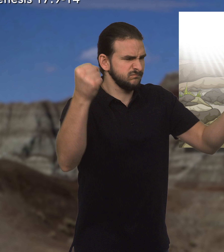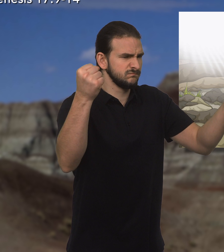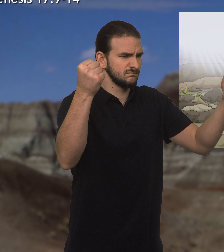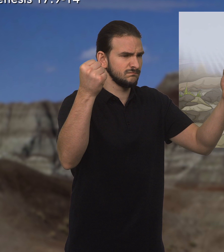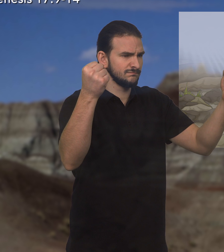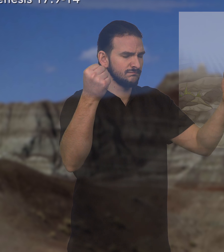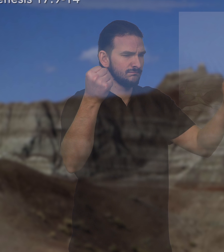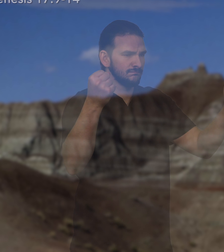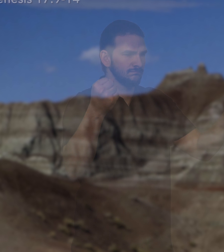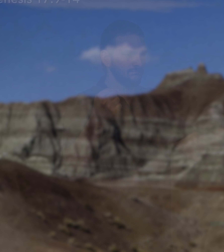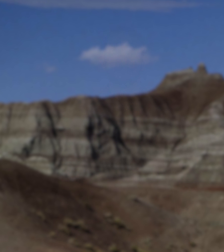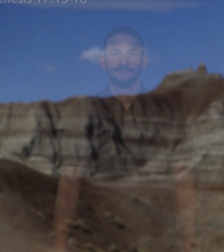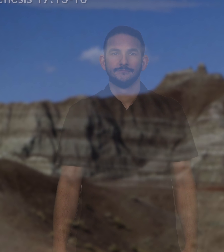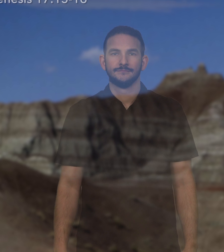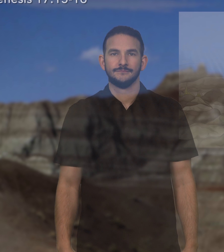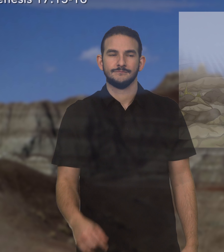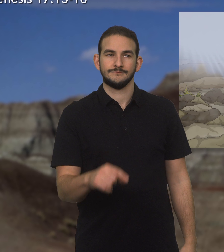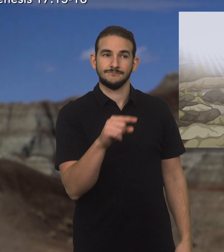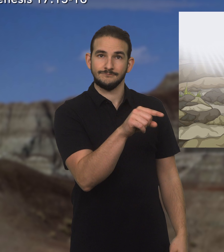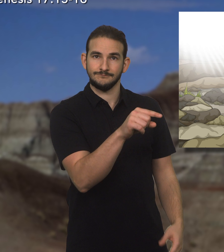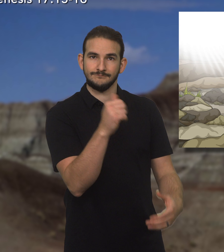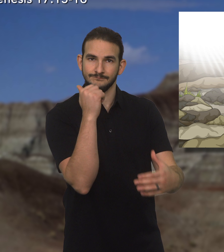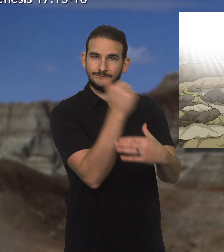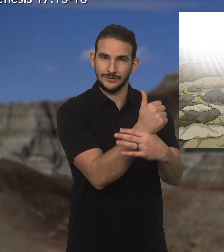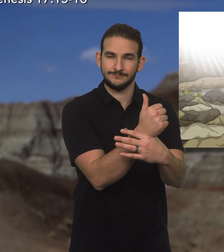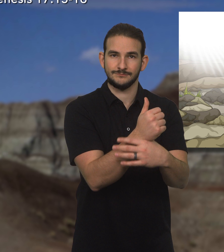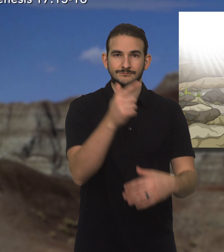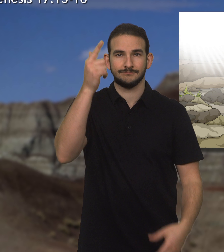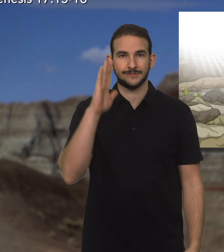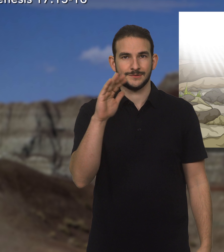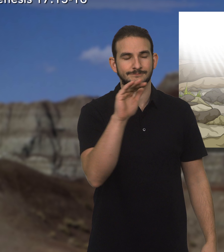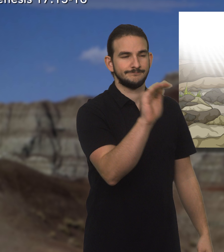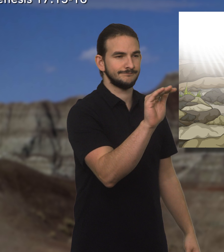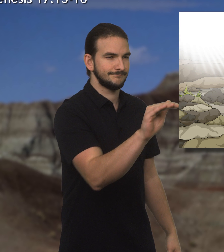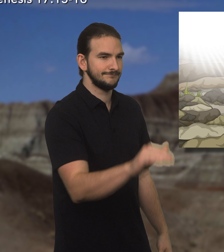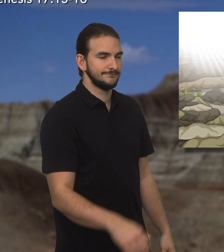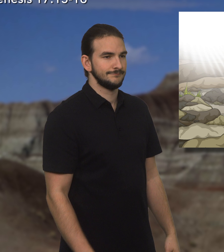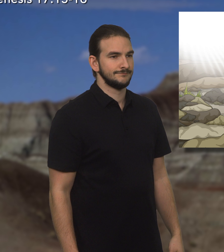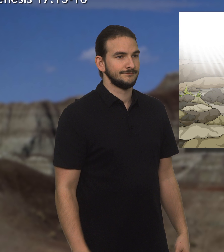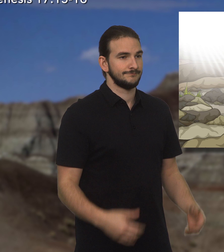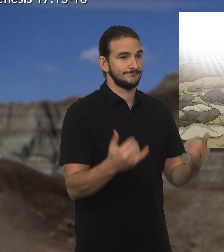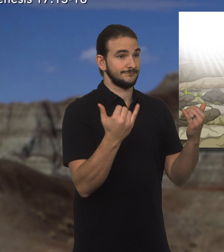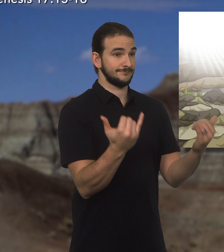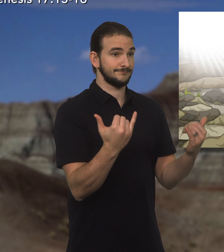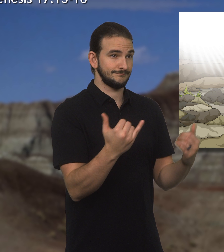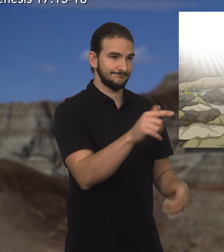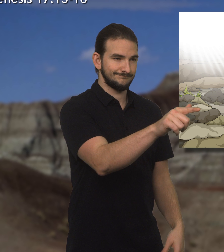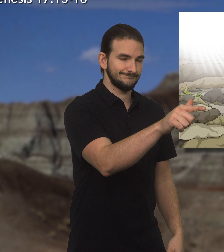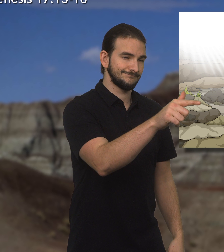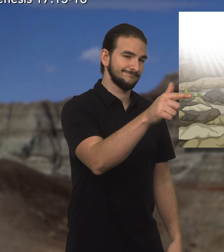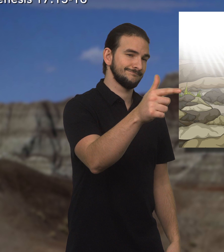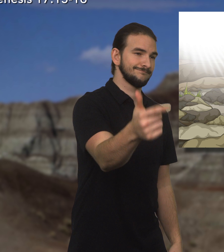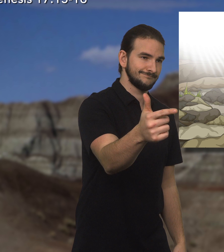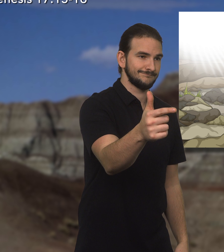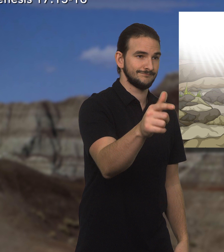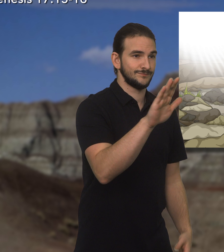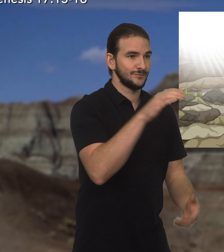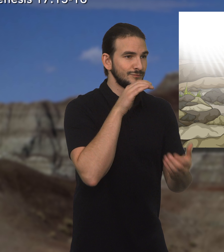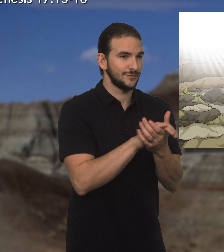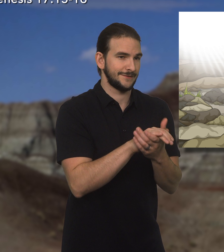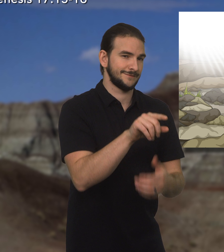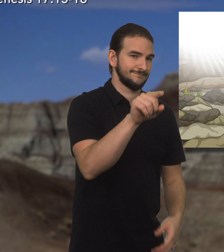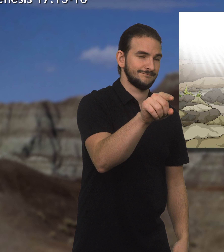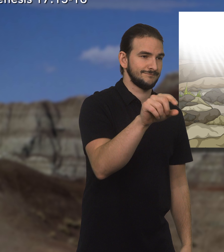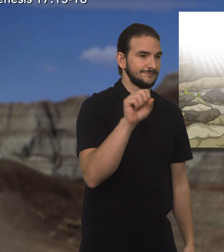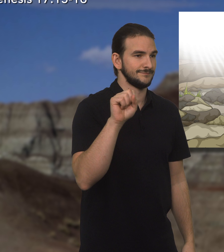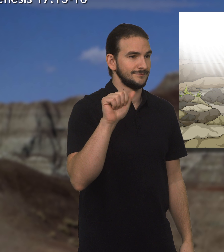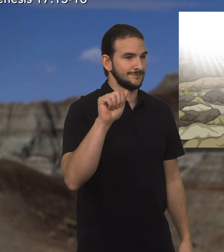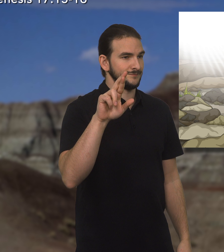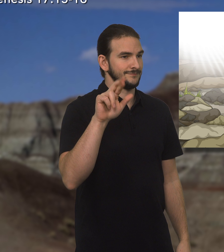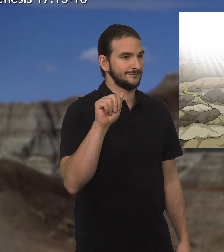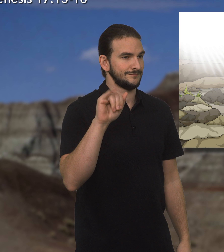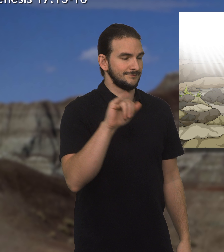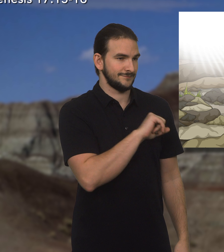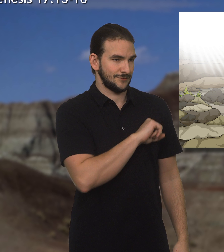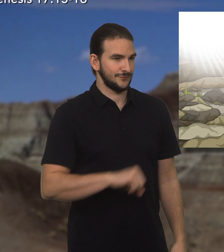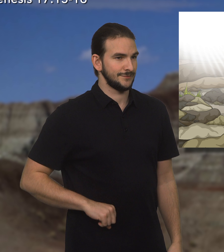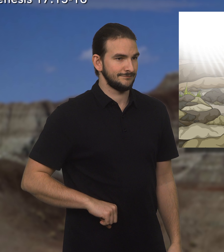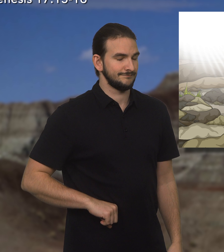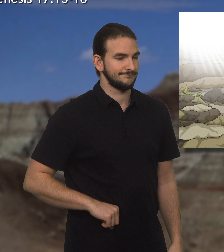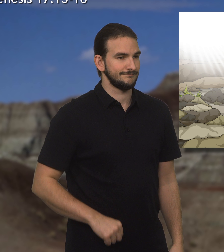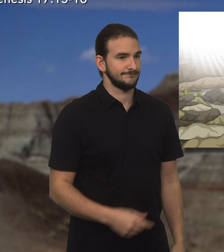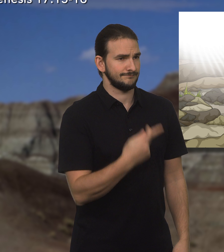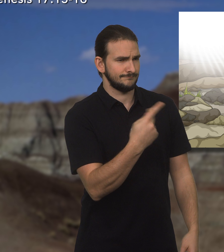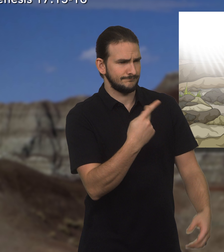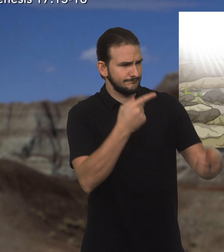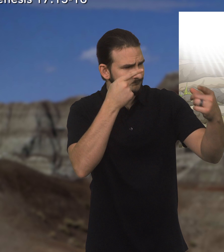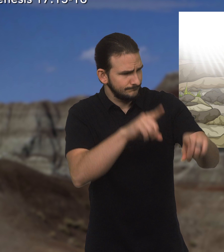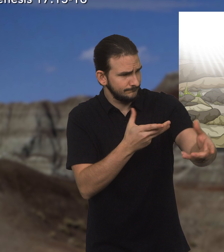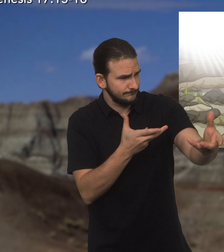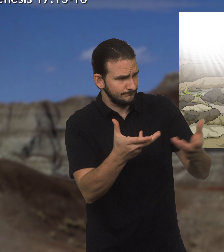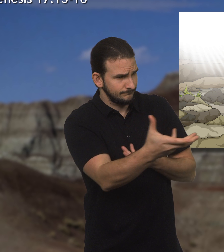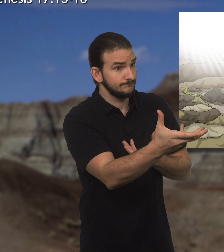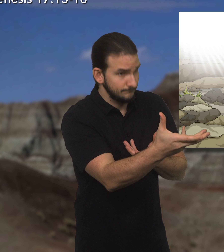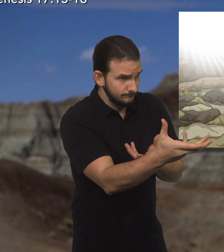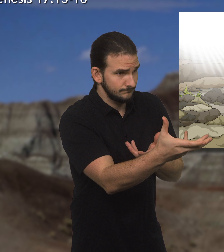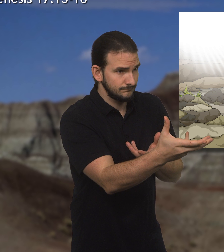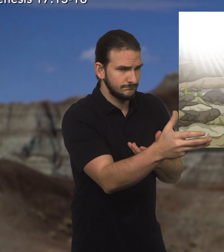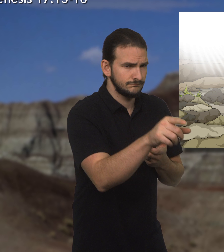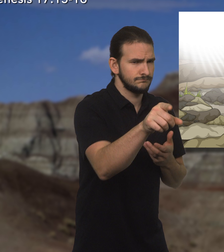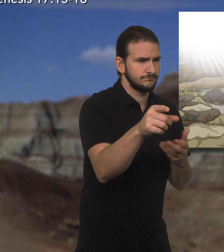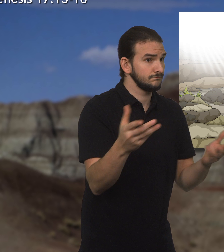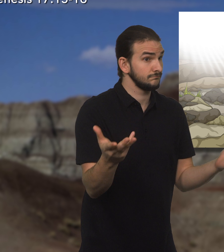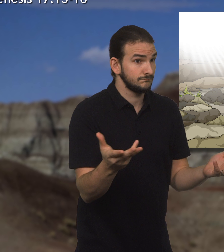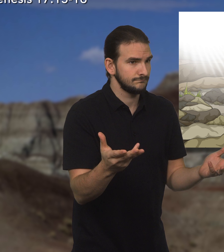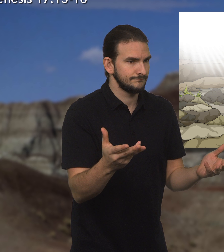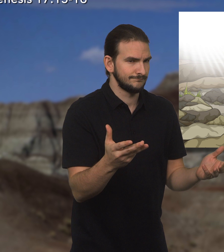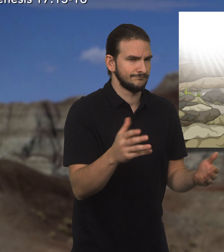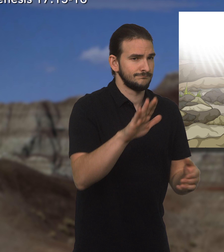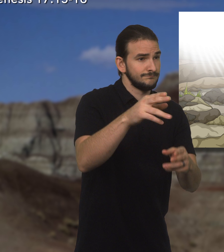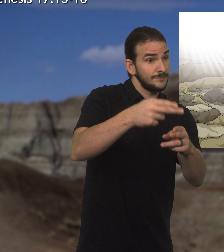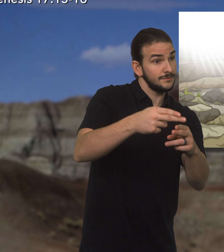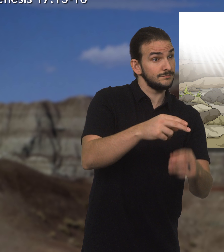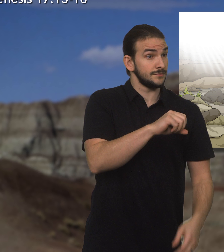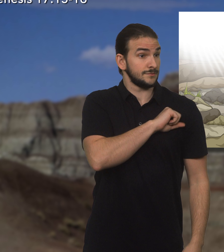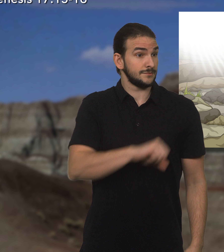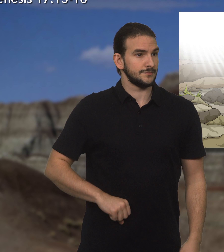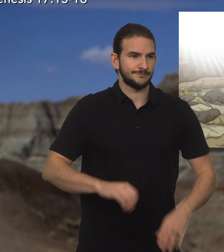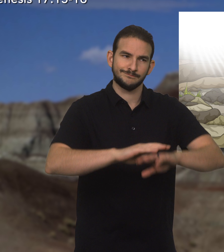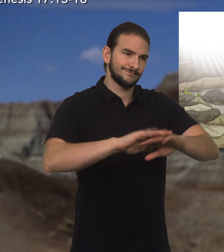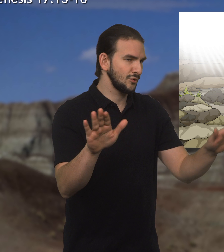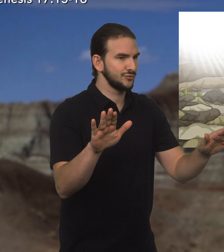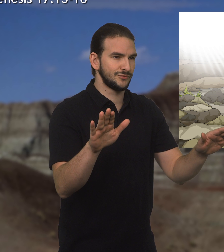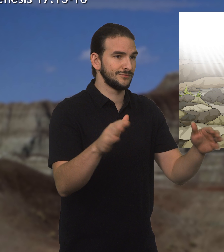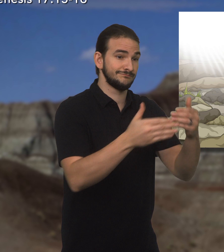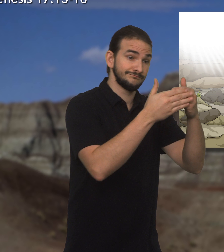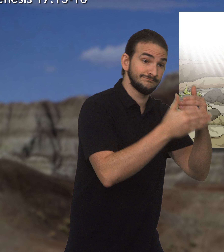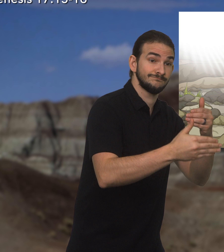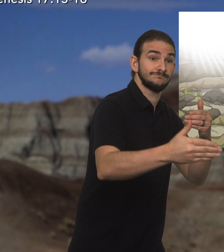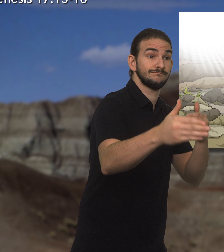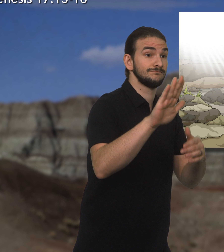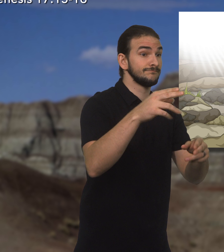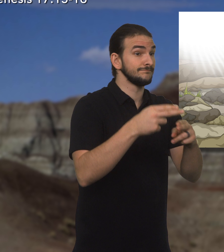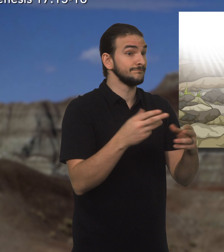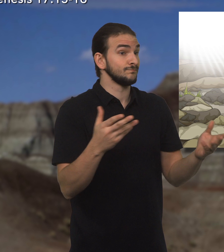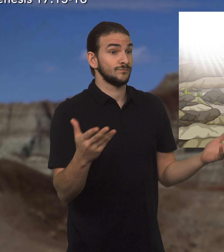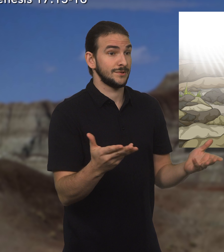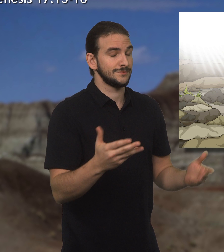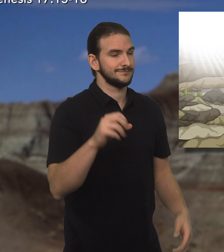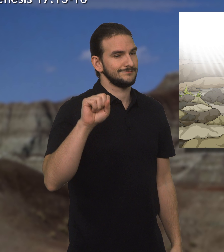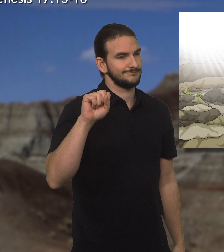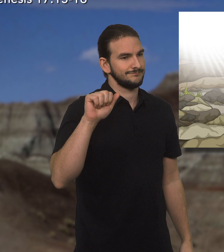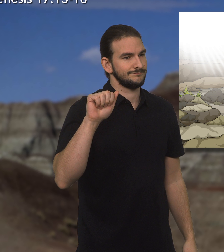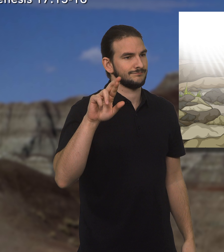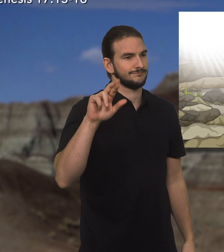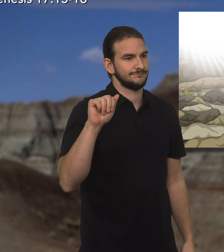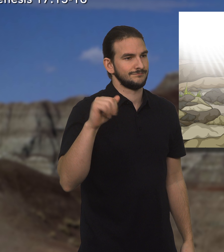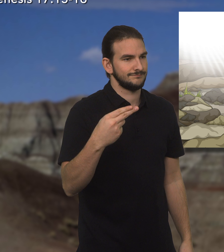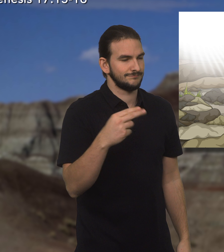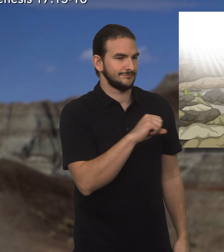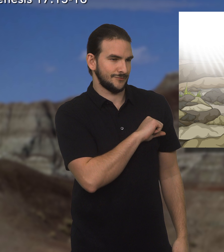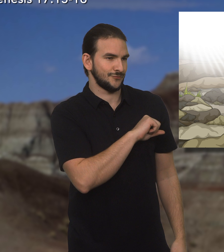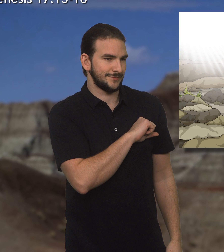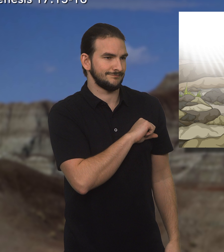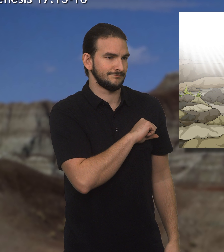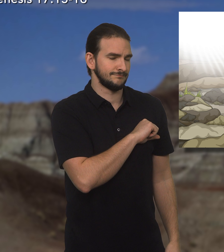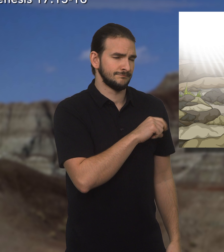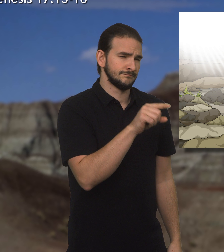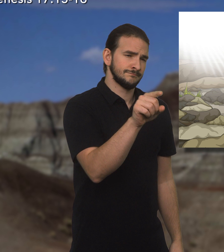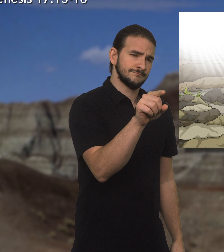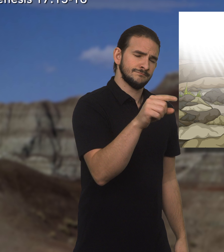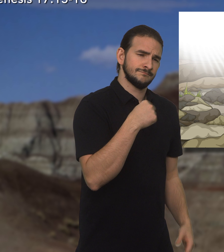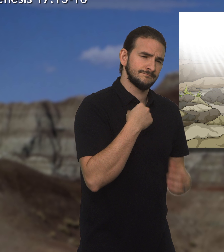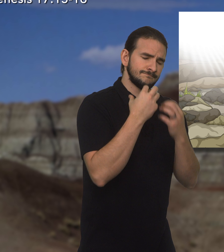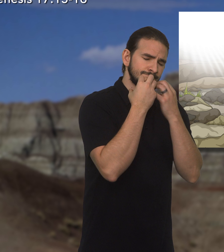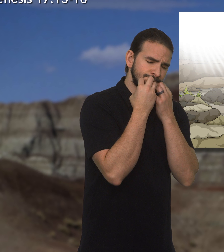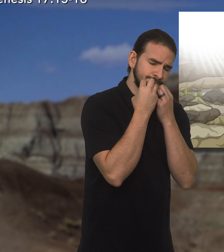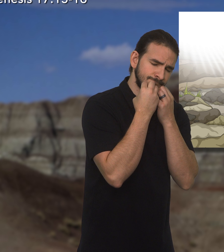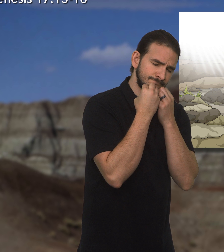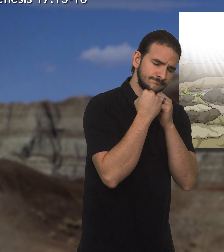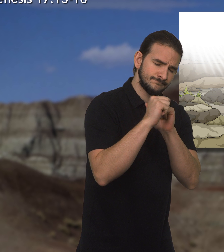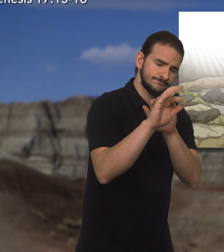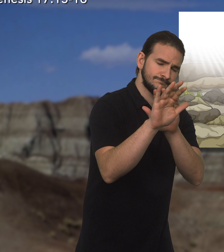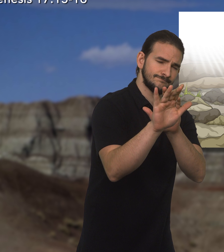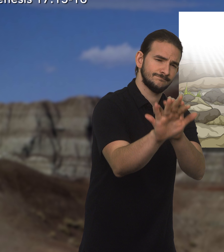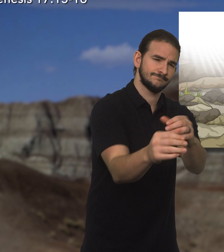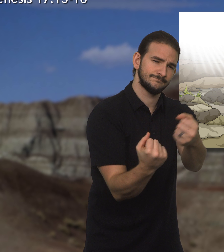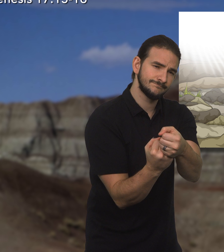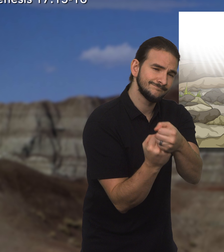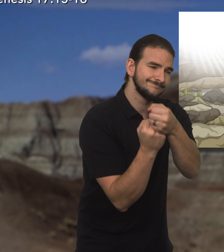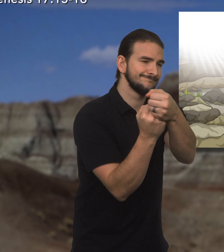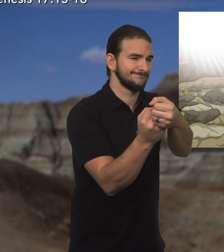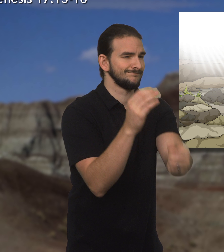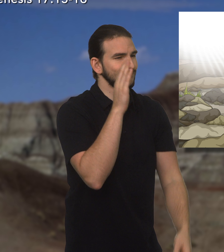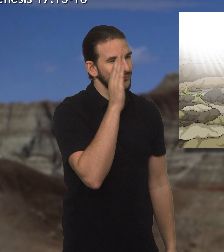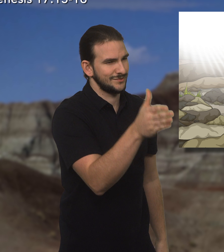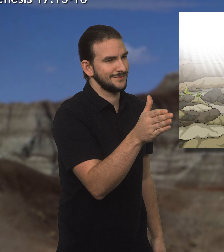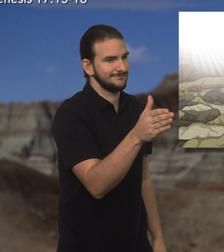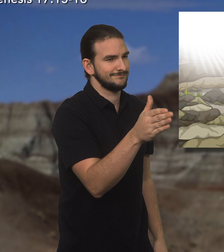Then God said to Abraham, “As for Sarai your wife, do not call her Sarai, for her name is to be Sarah.